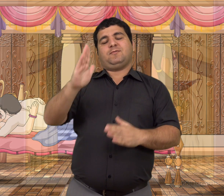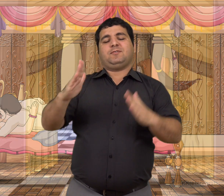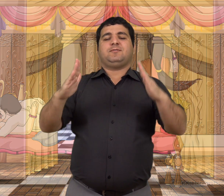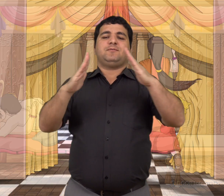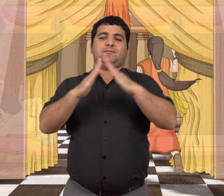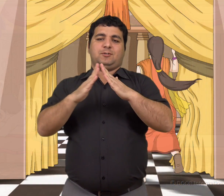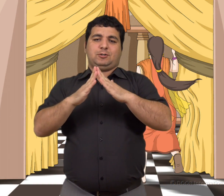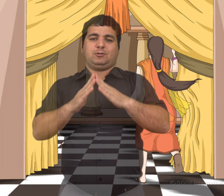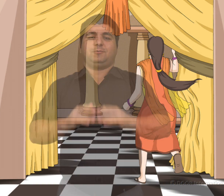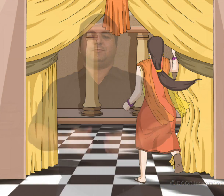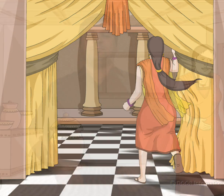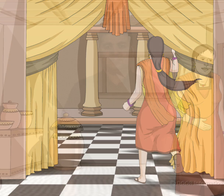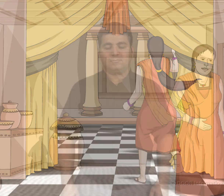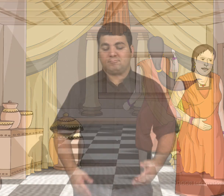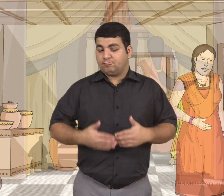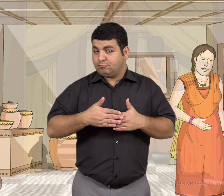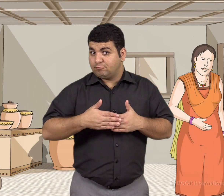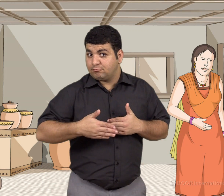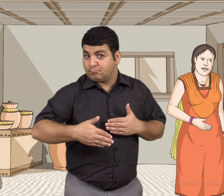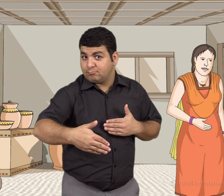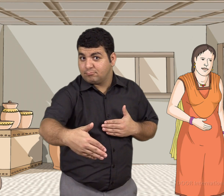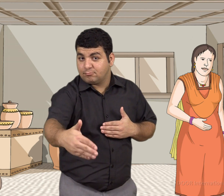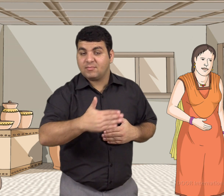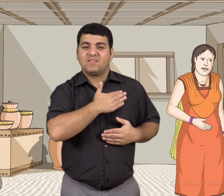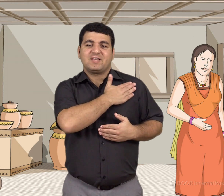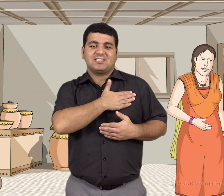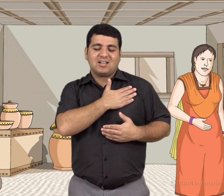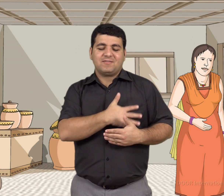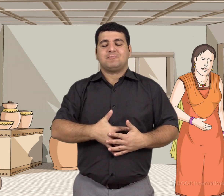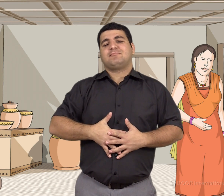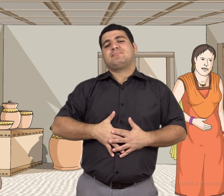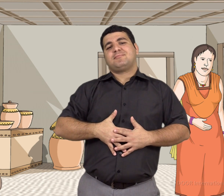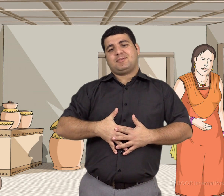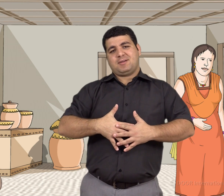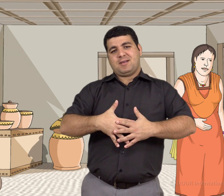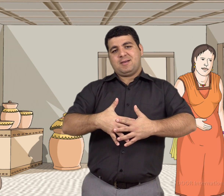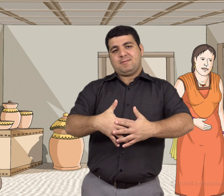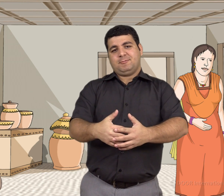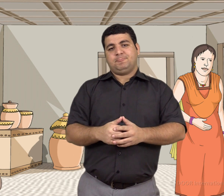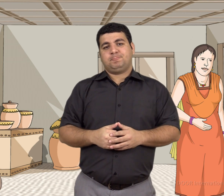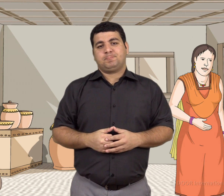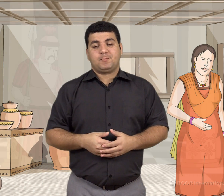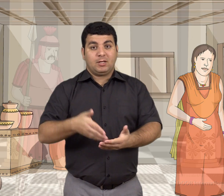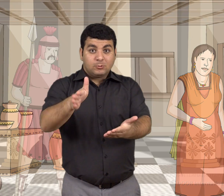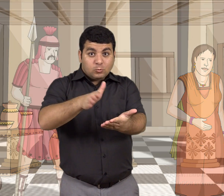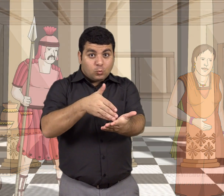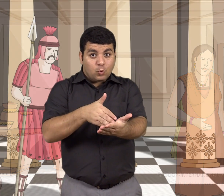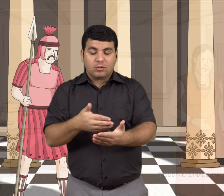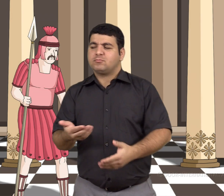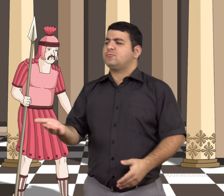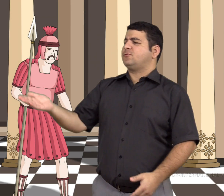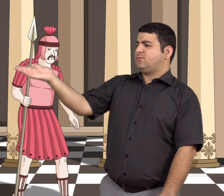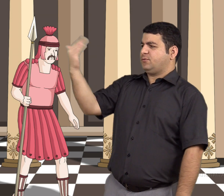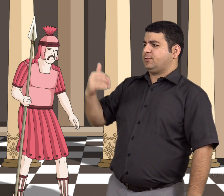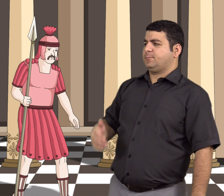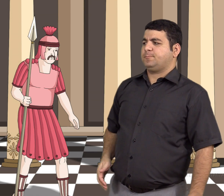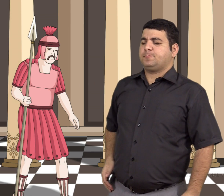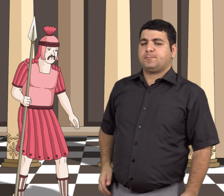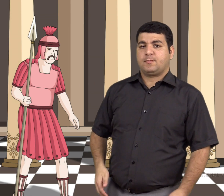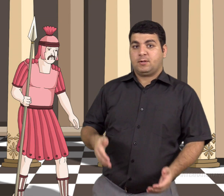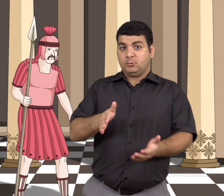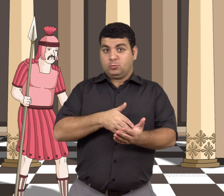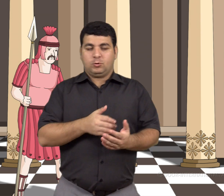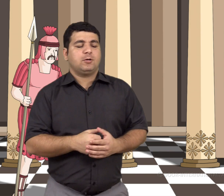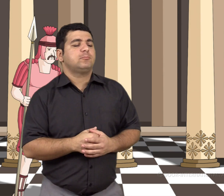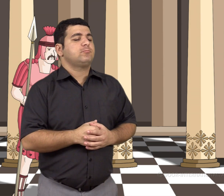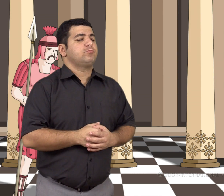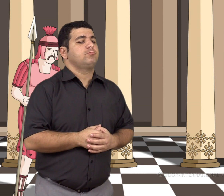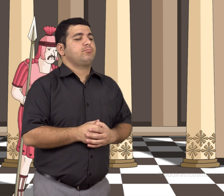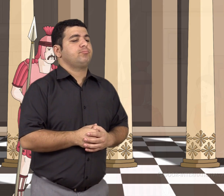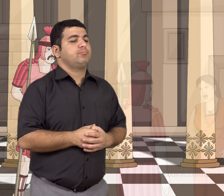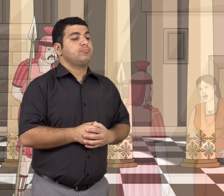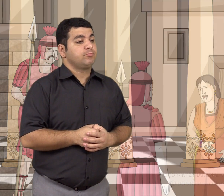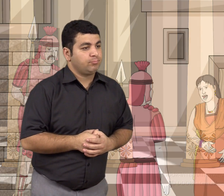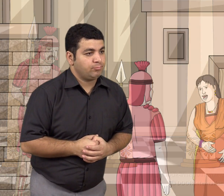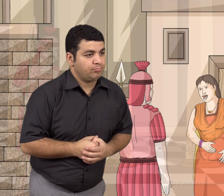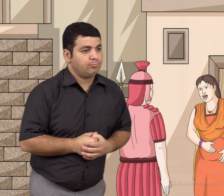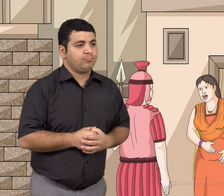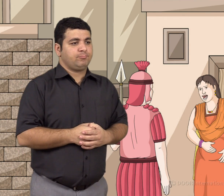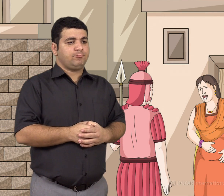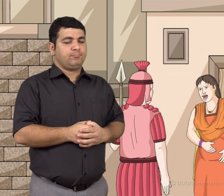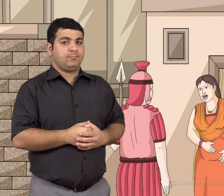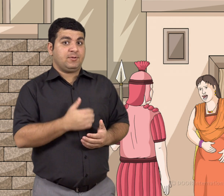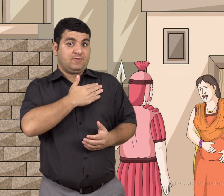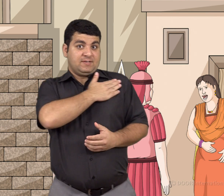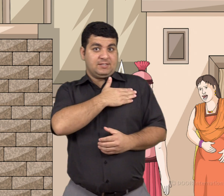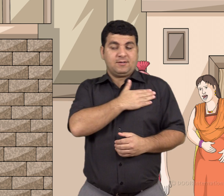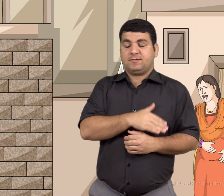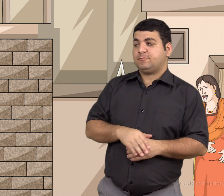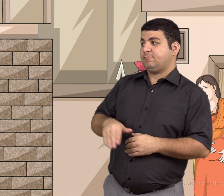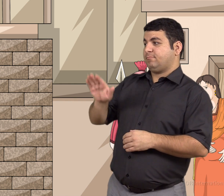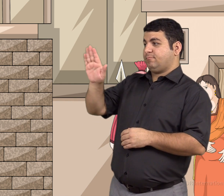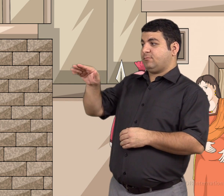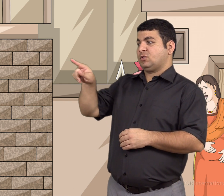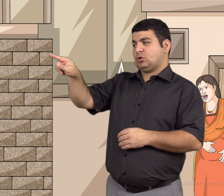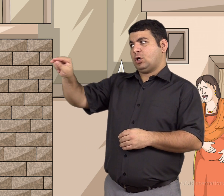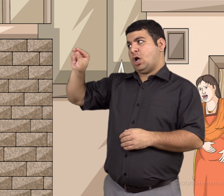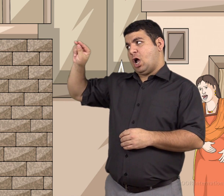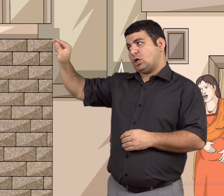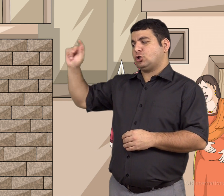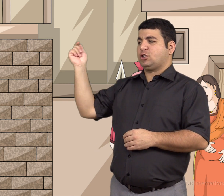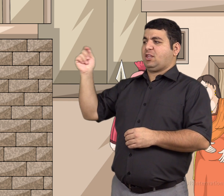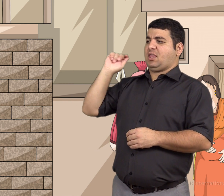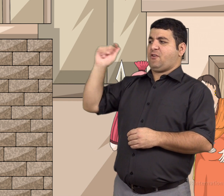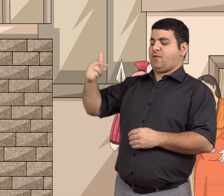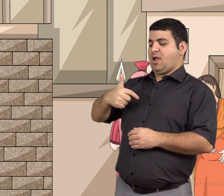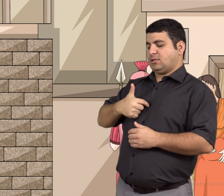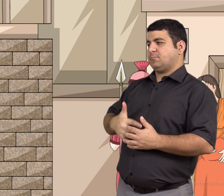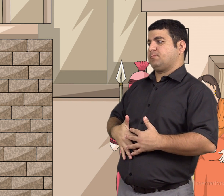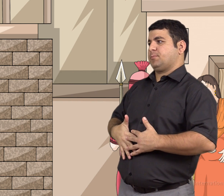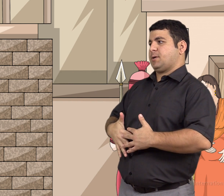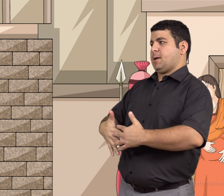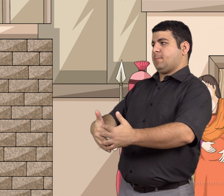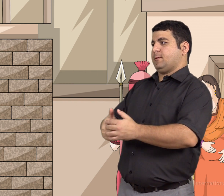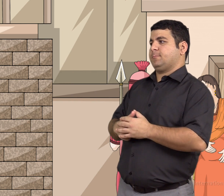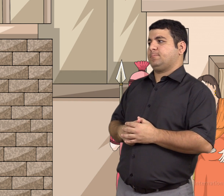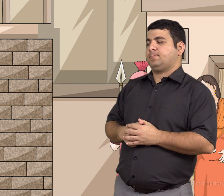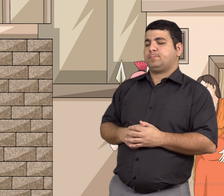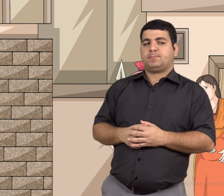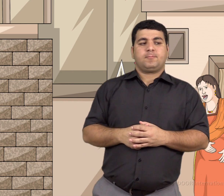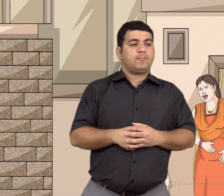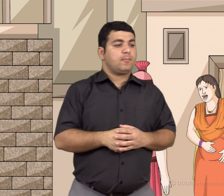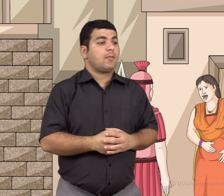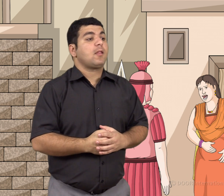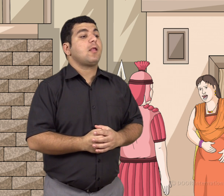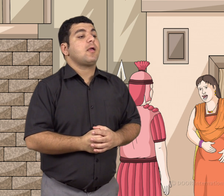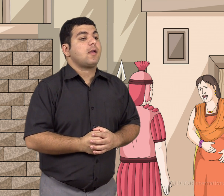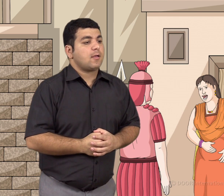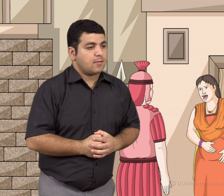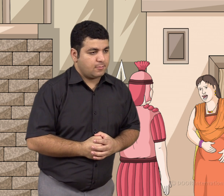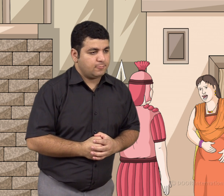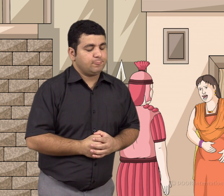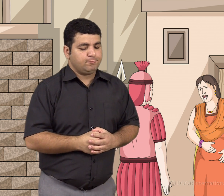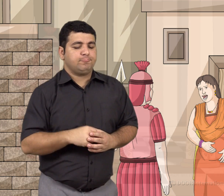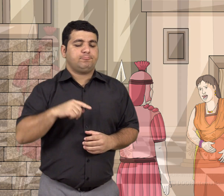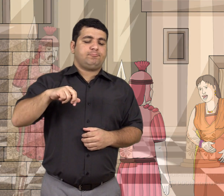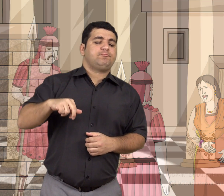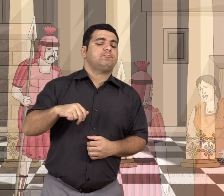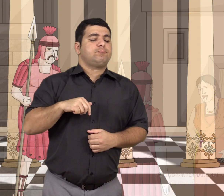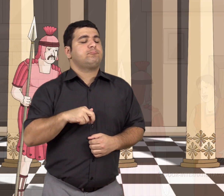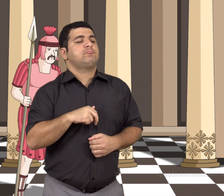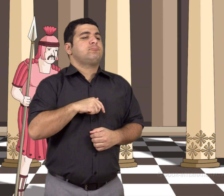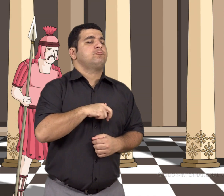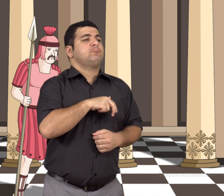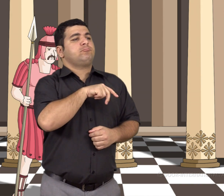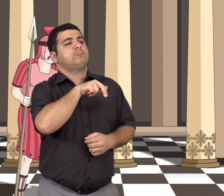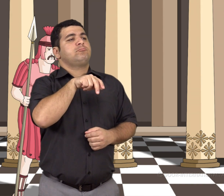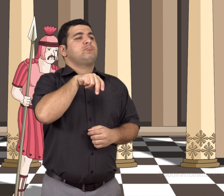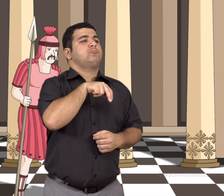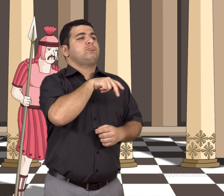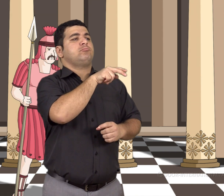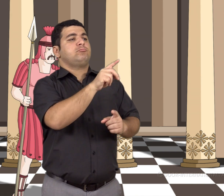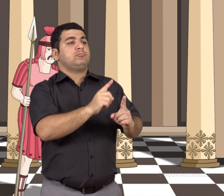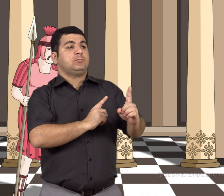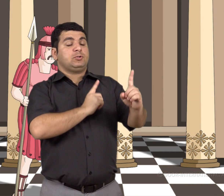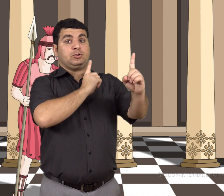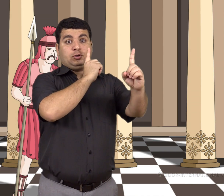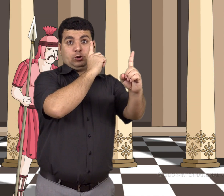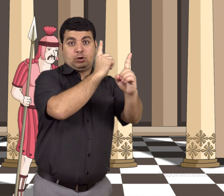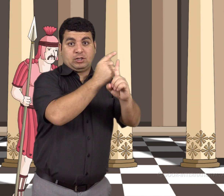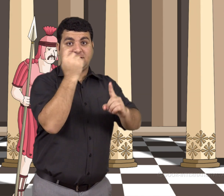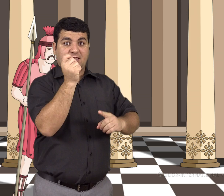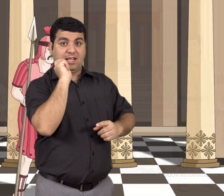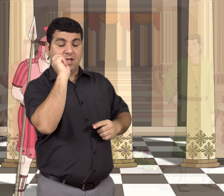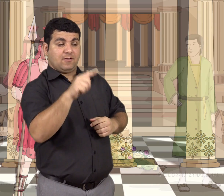And the woman conceived and sent word to David, saying, “I am pregnant.”